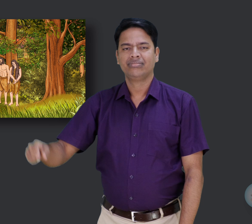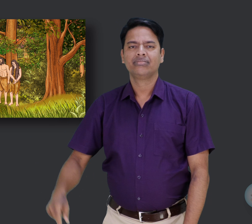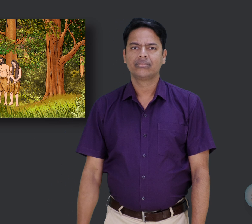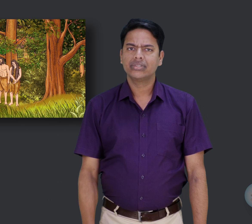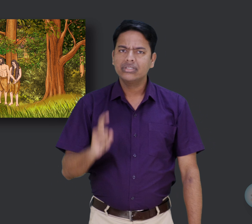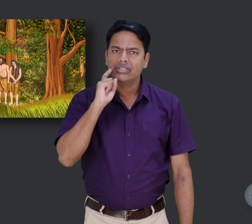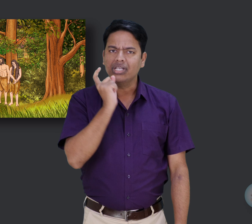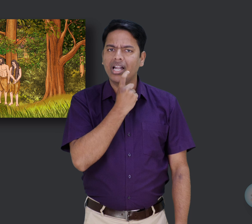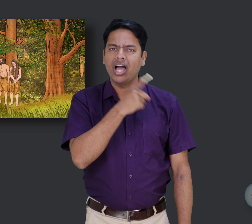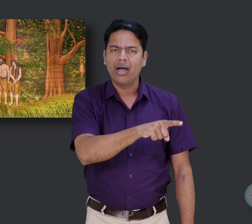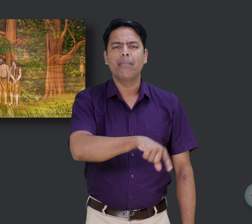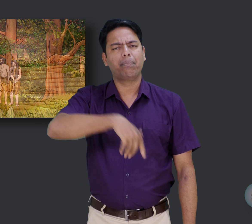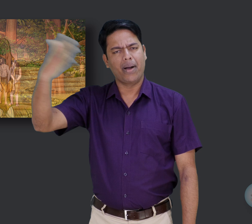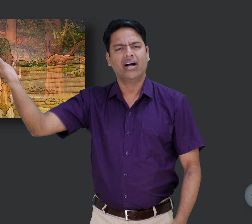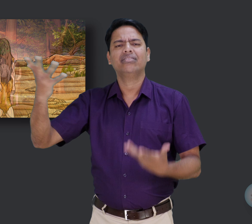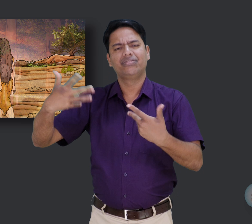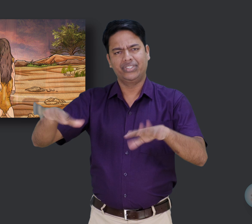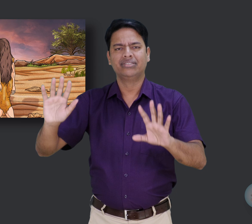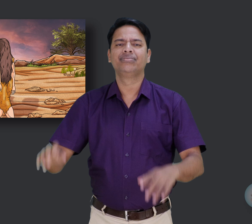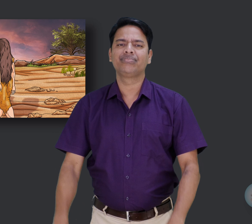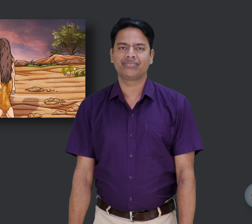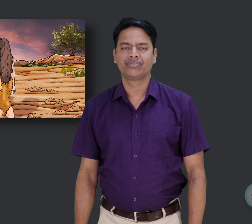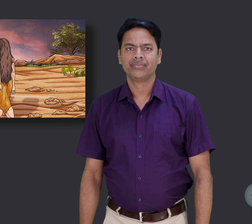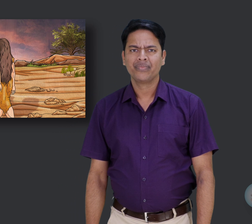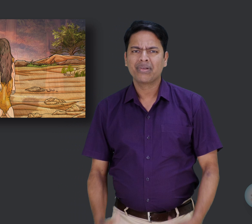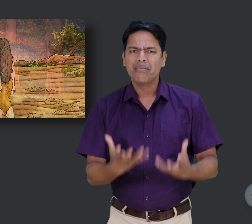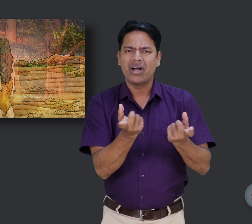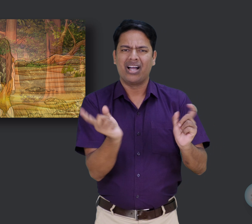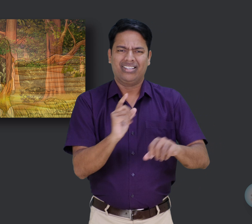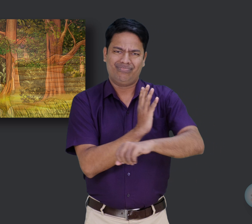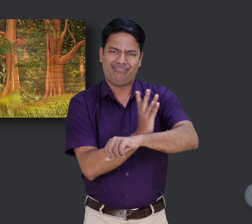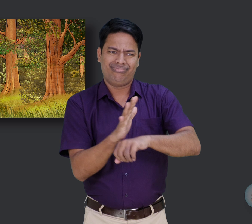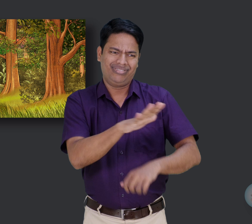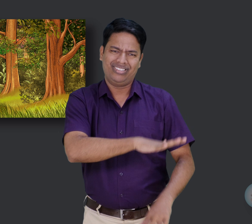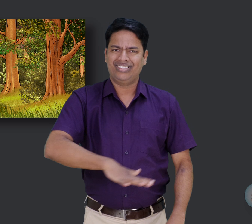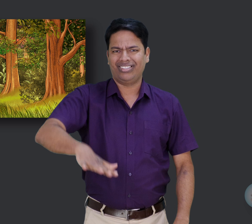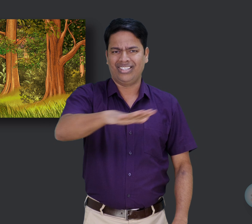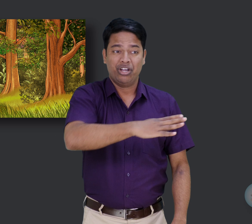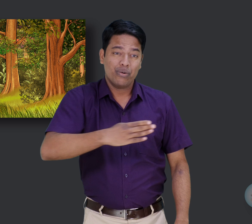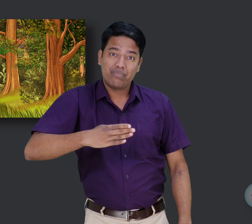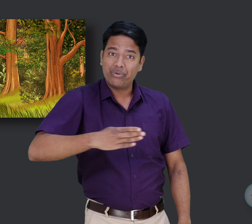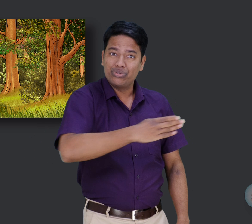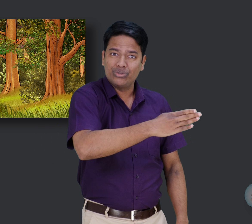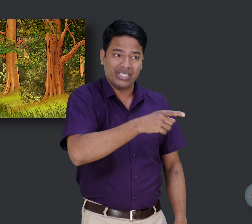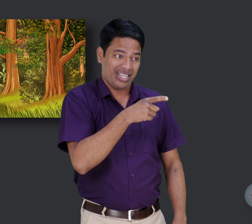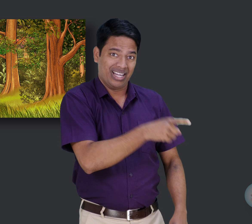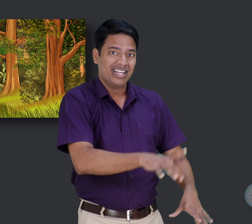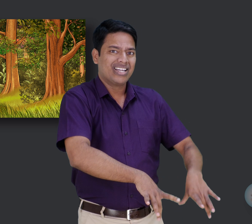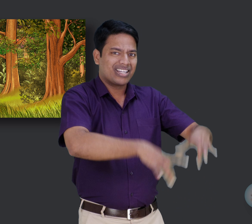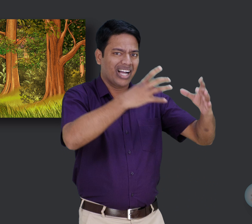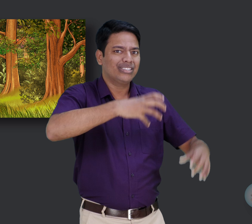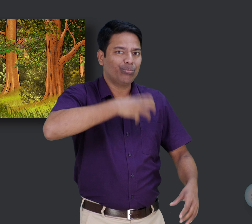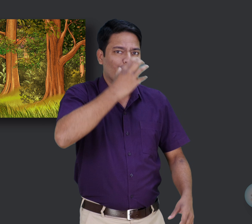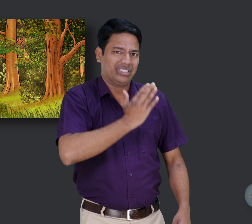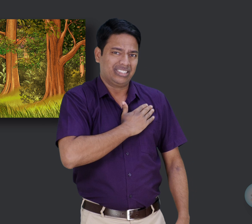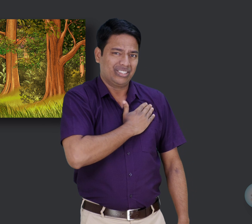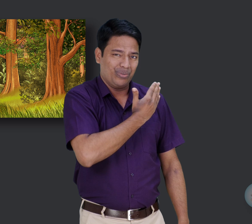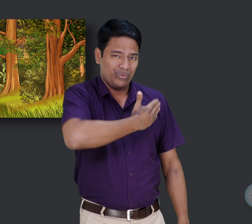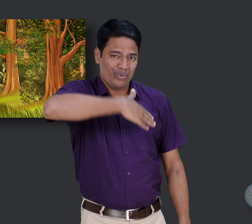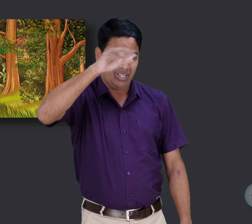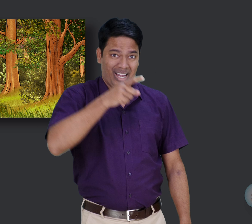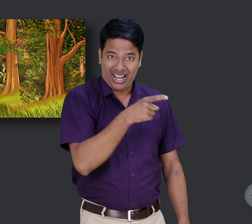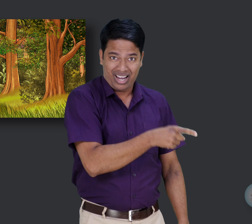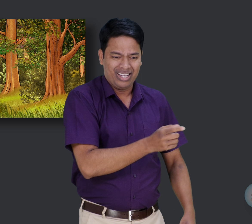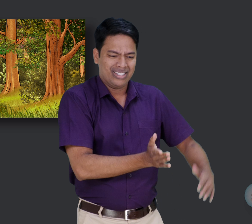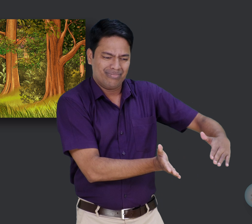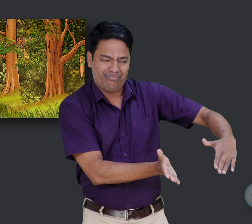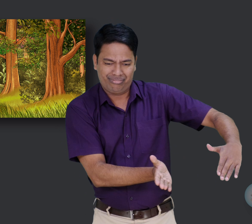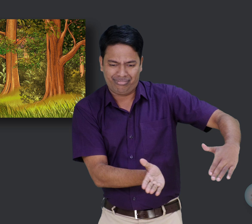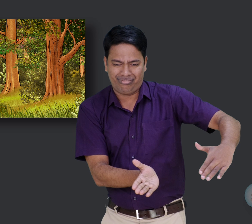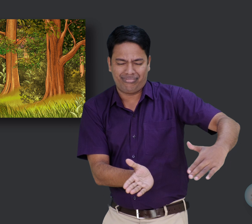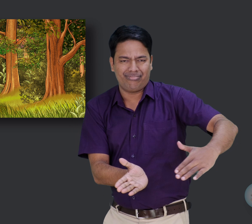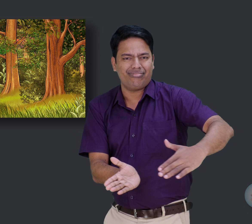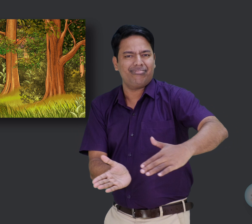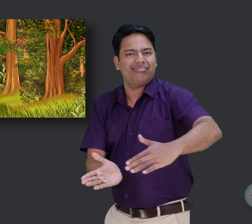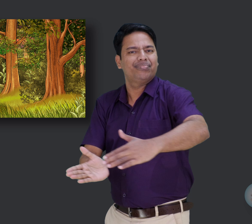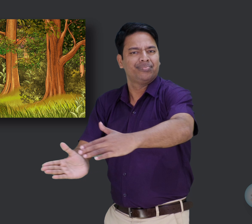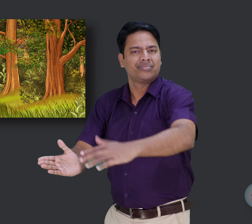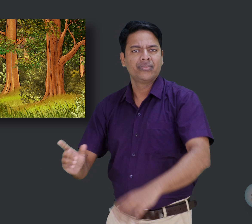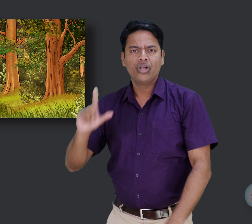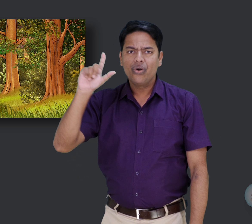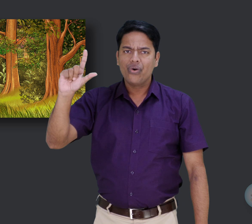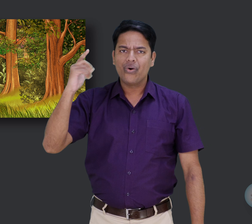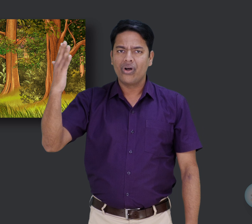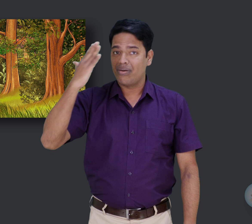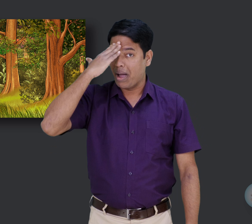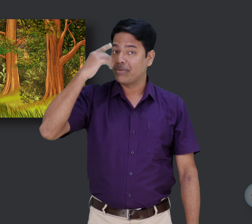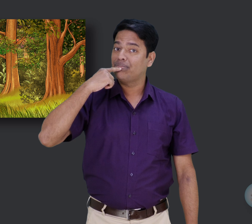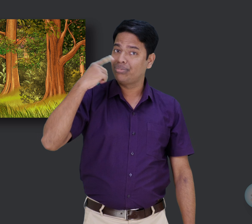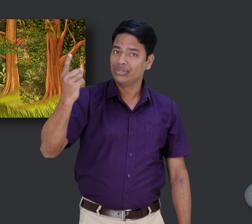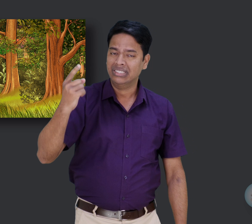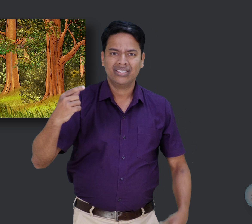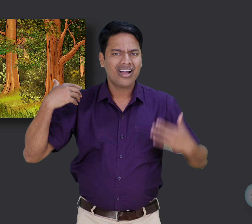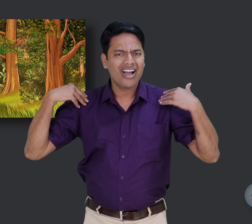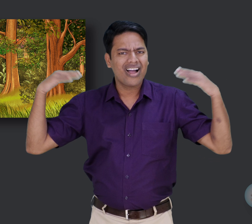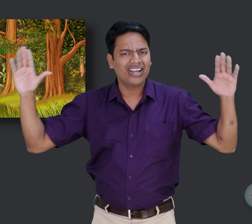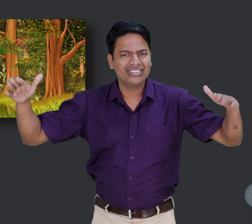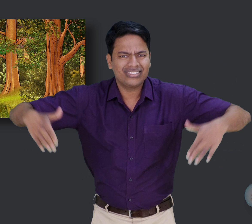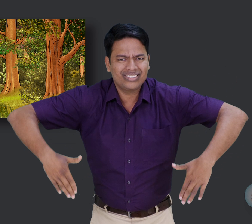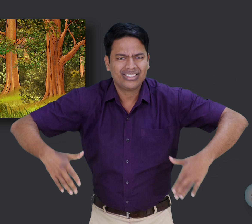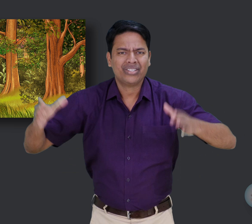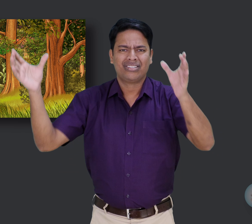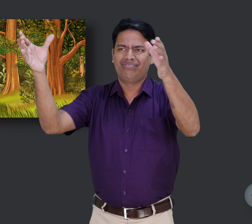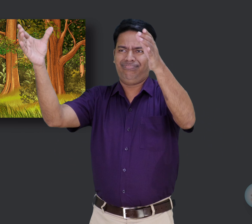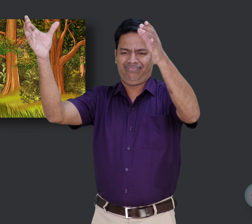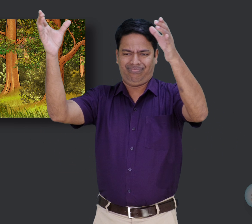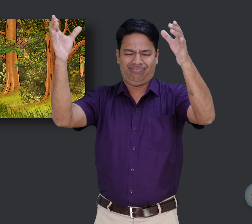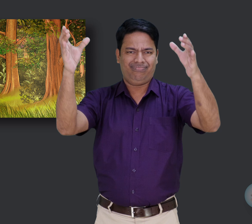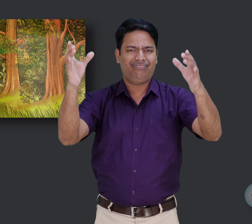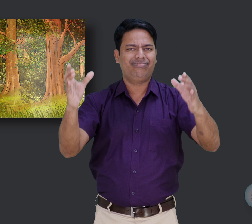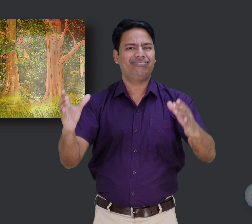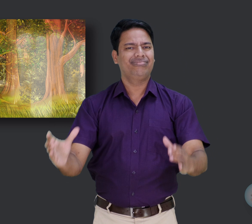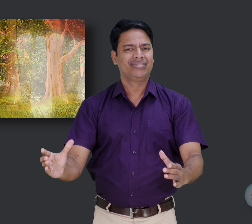Therefore the LORD God banished him from the Garden of Eden to work the ground from which he had been taken.